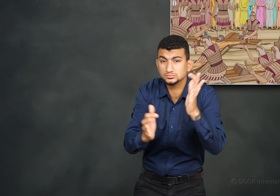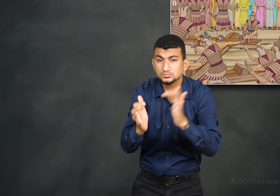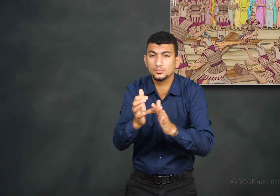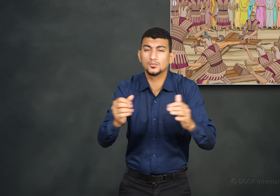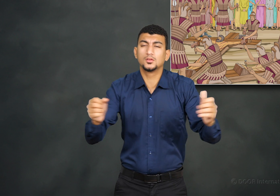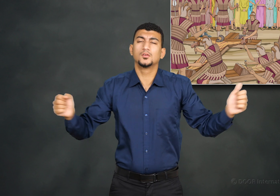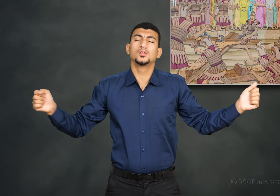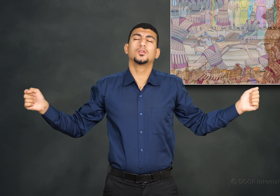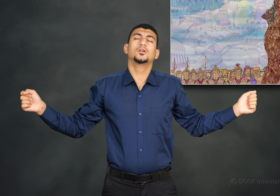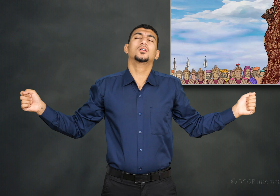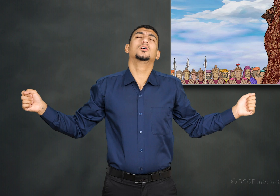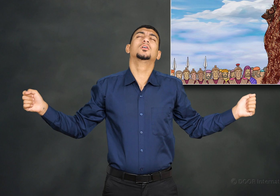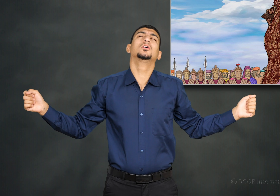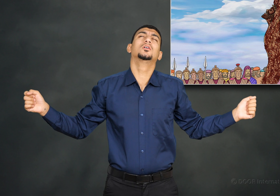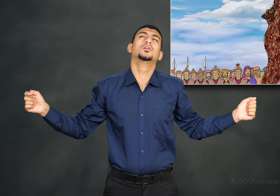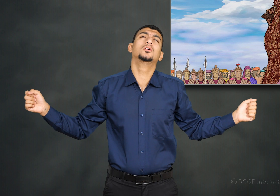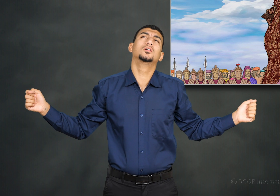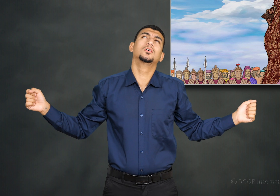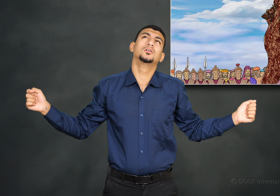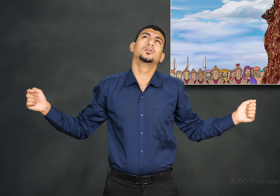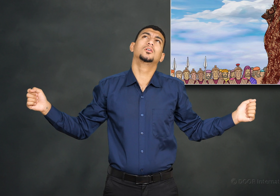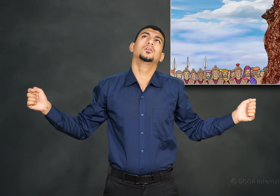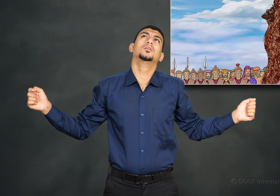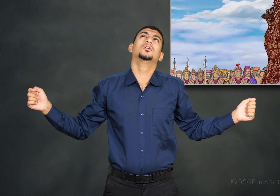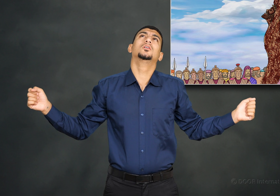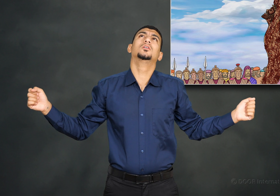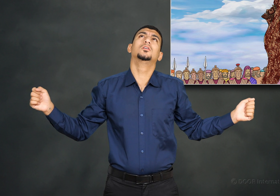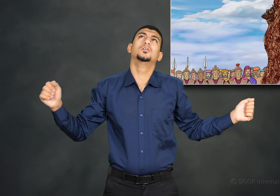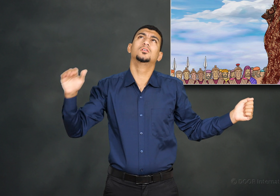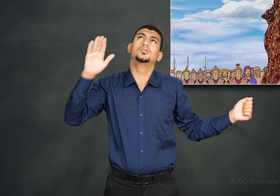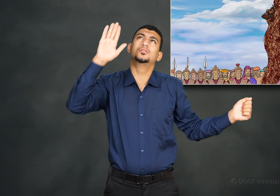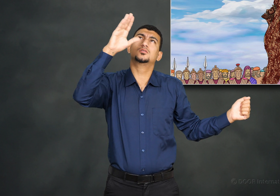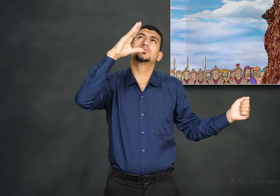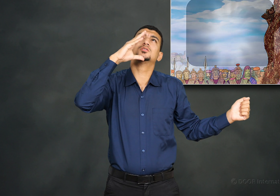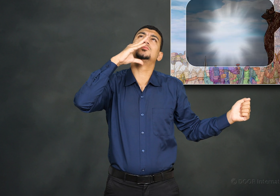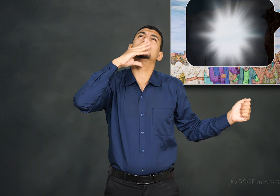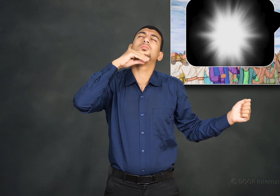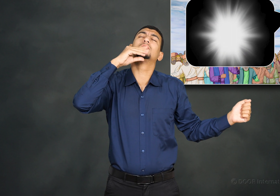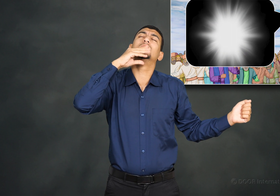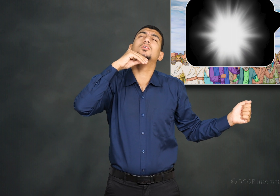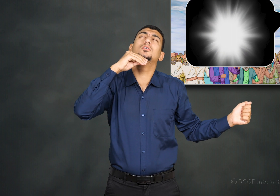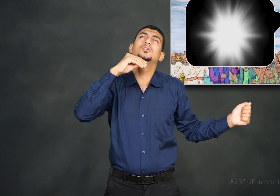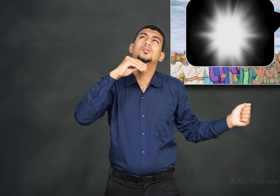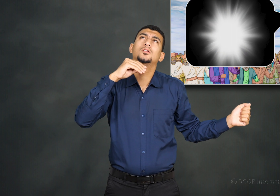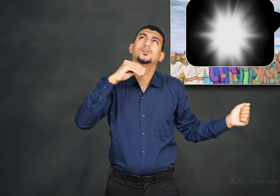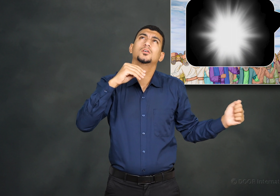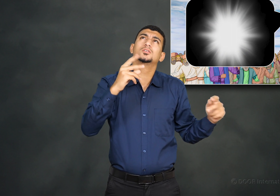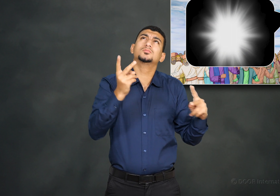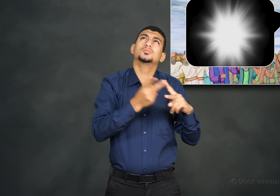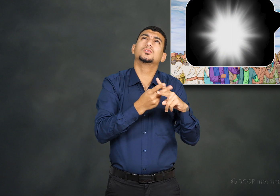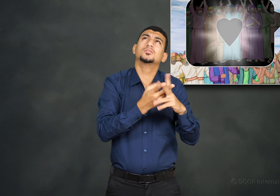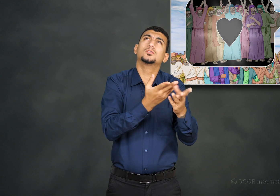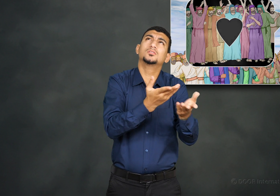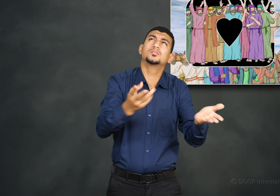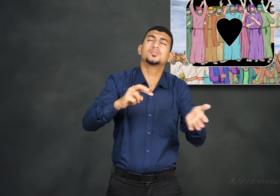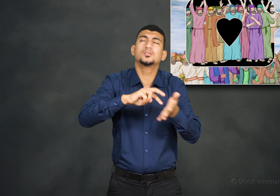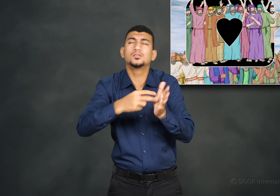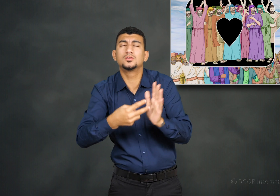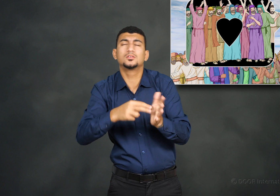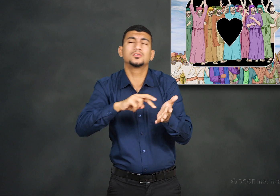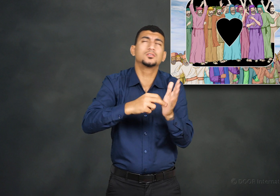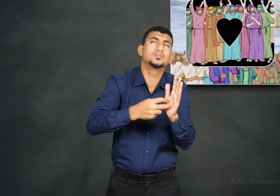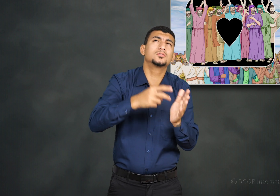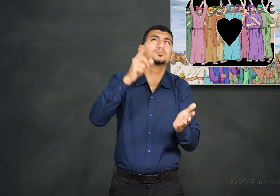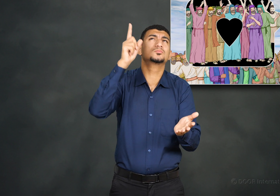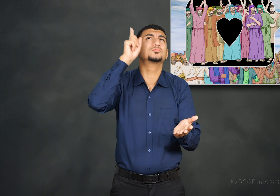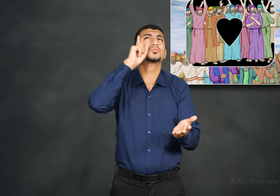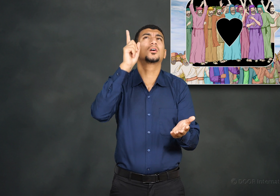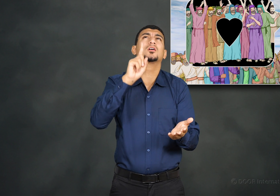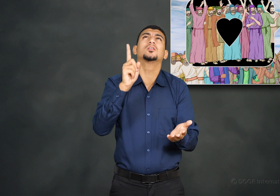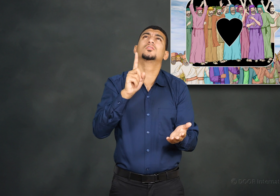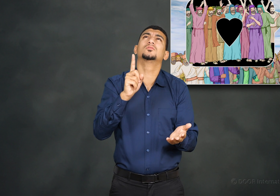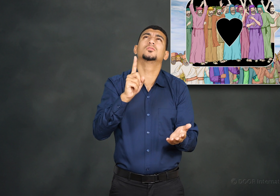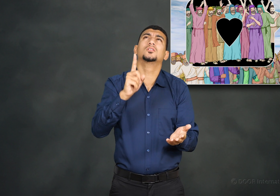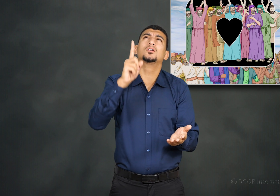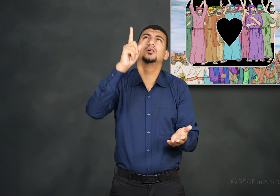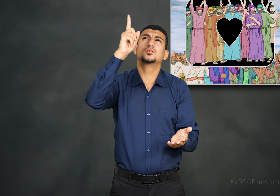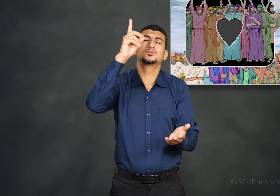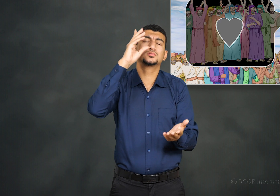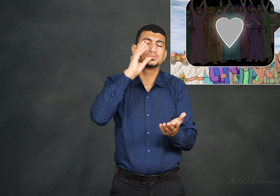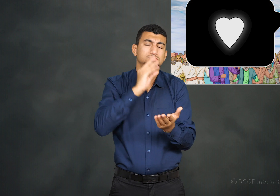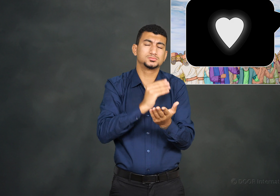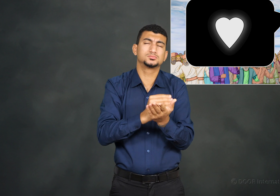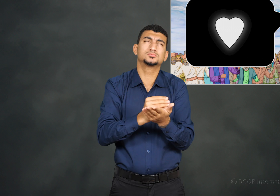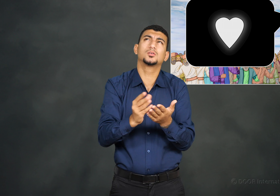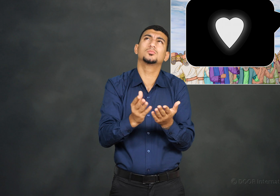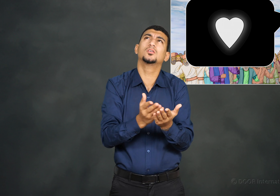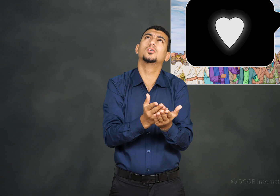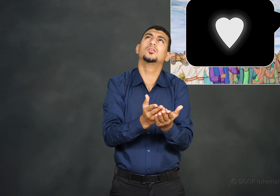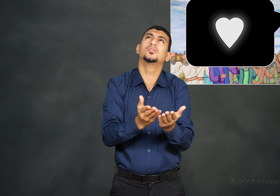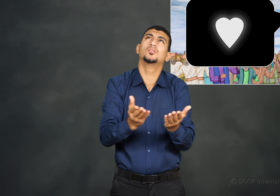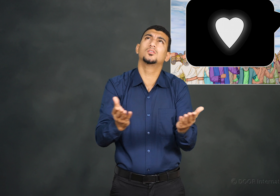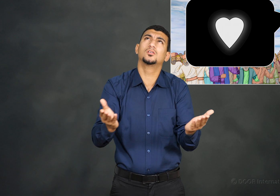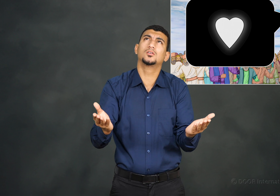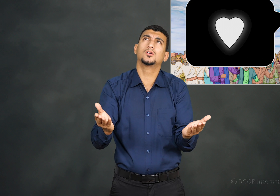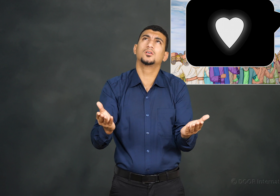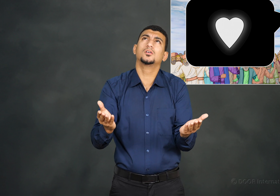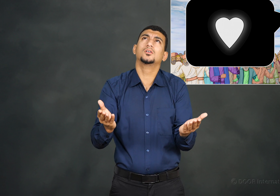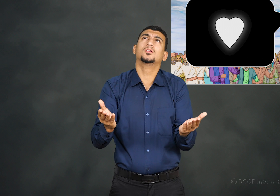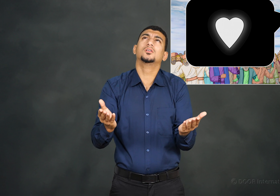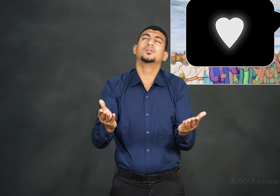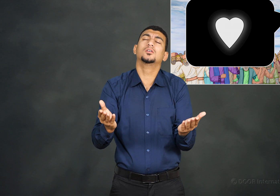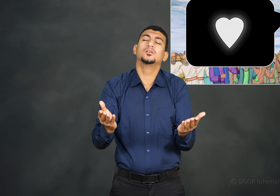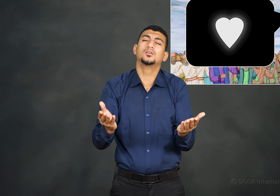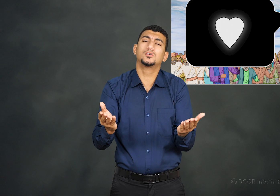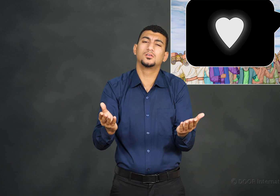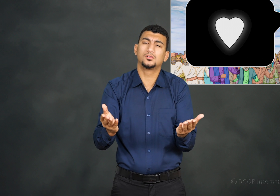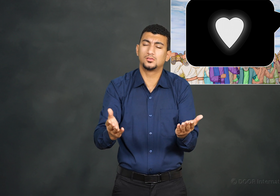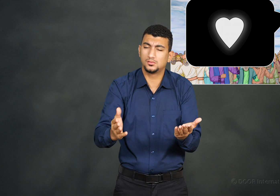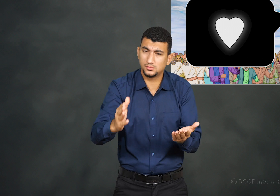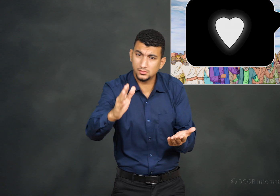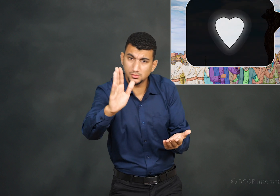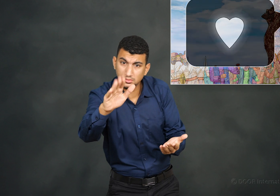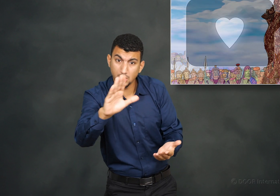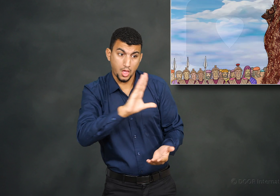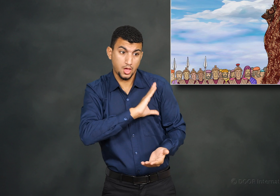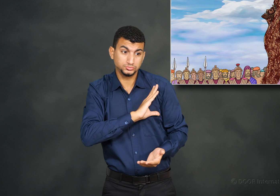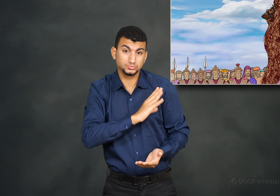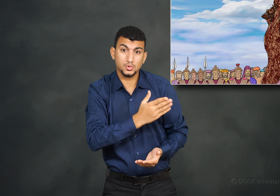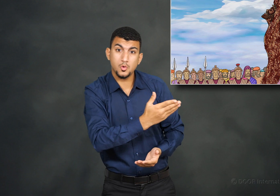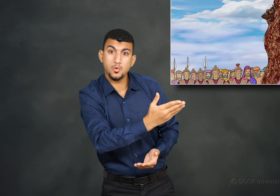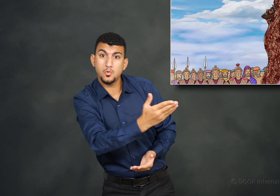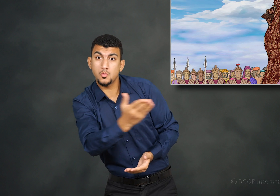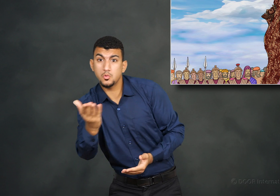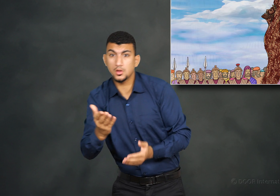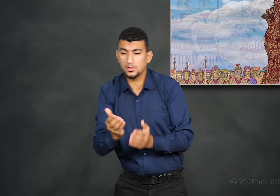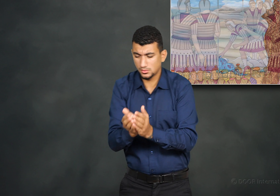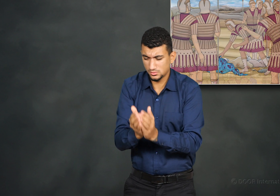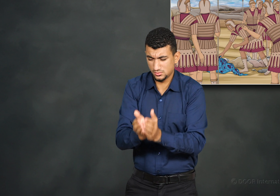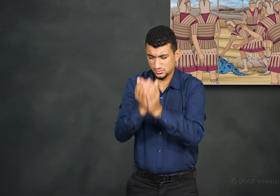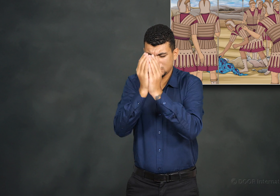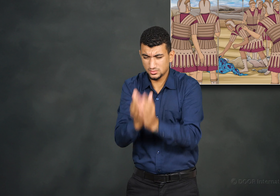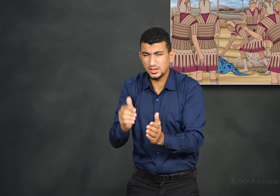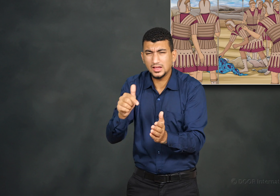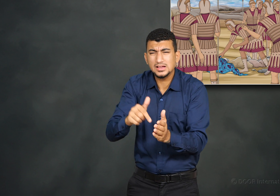Then Jesus said, “Father, forgive them, for they do not know what they are doing.”